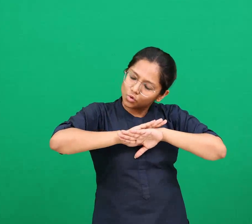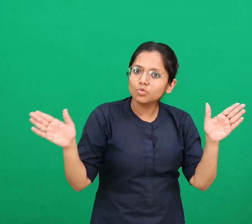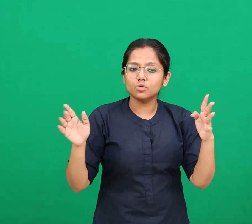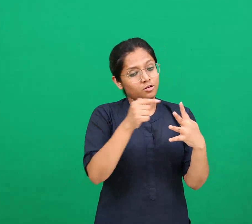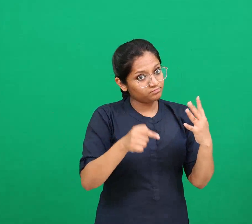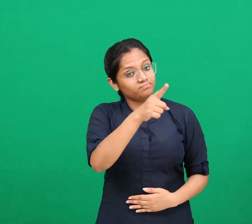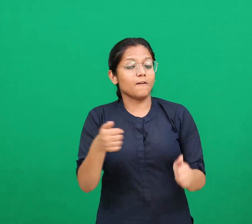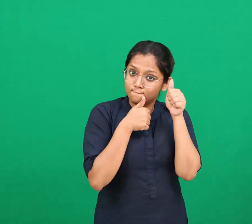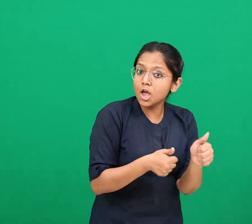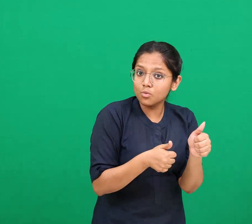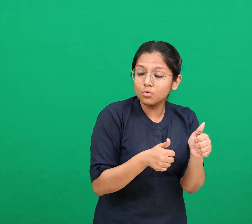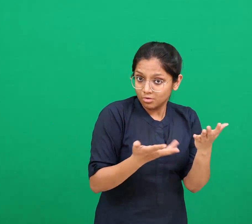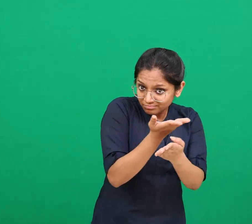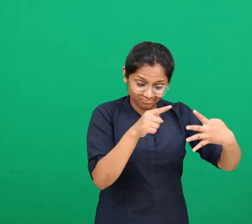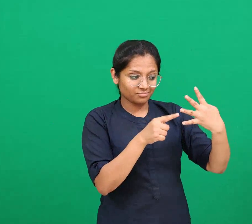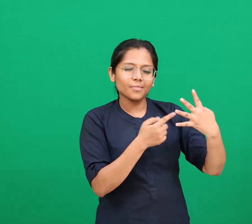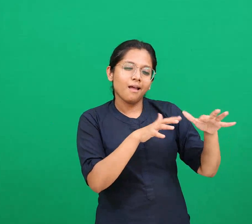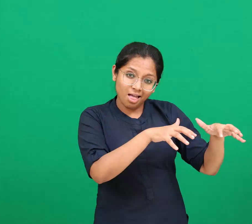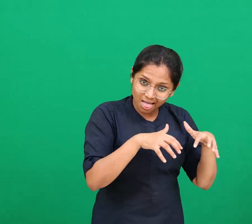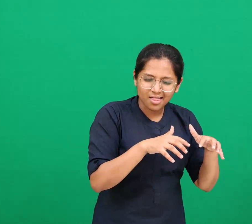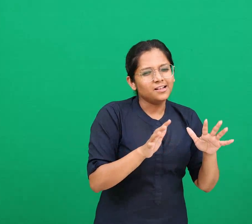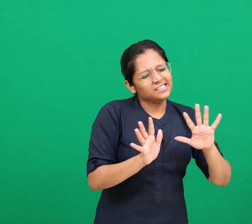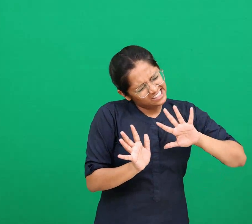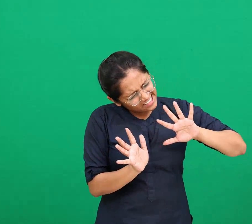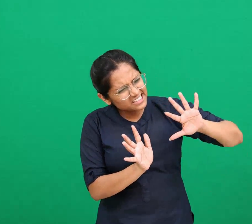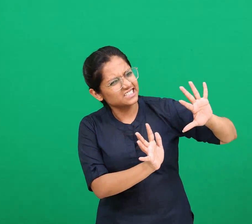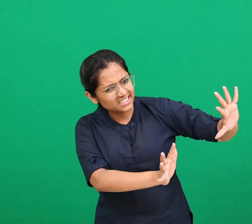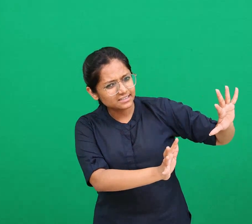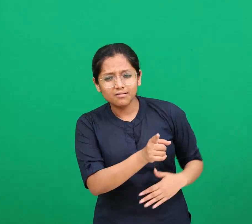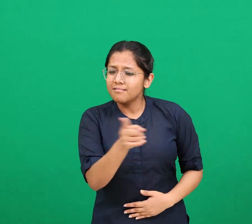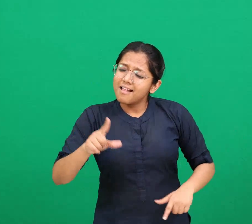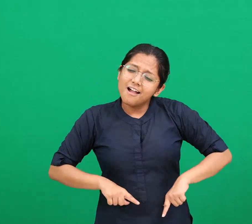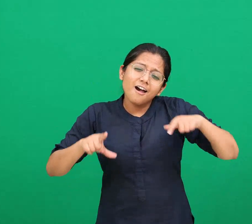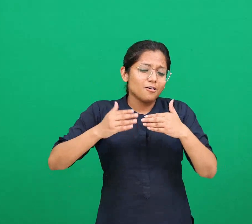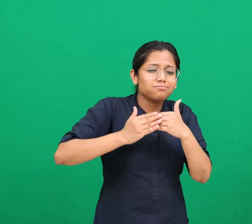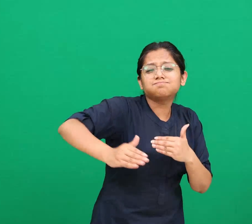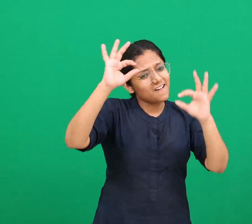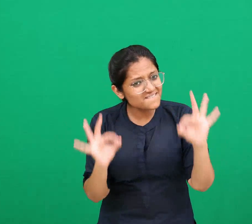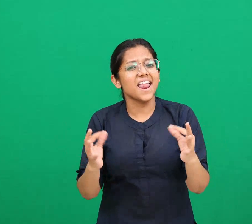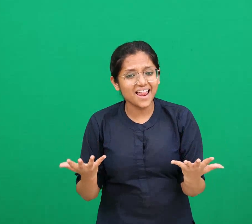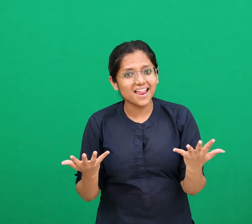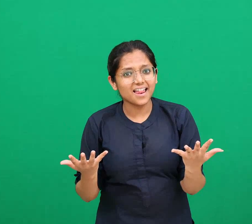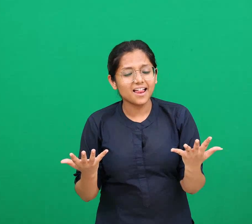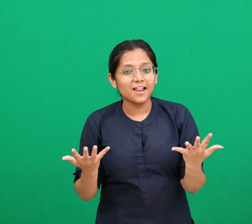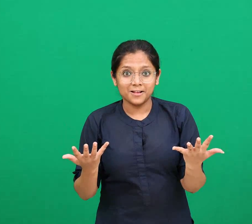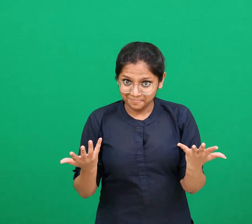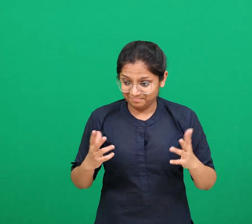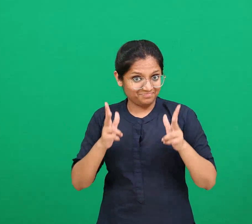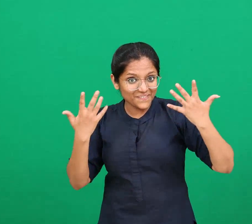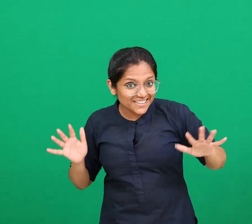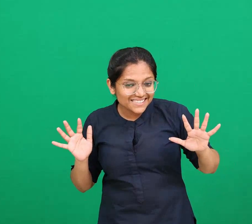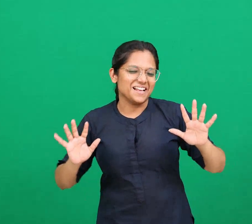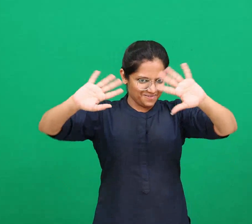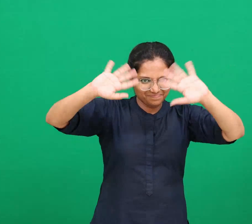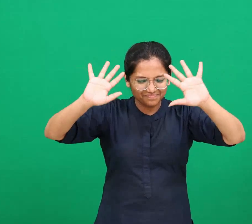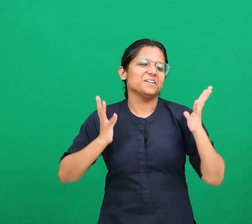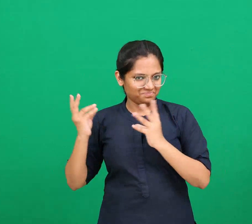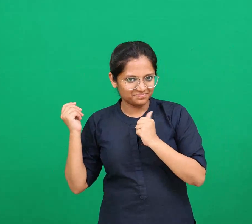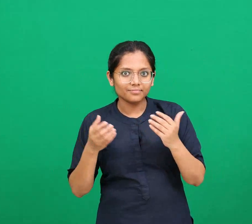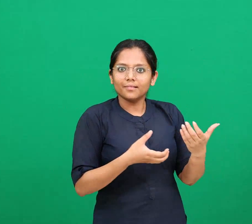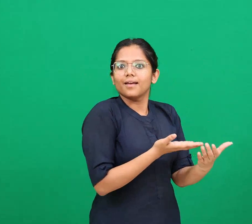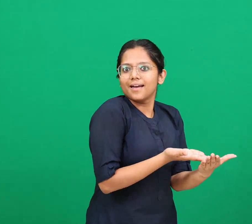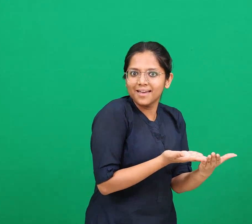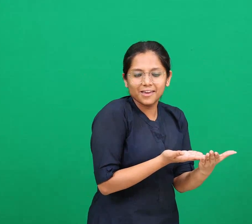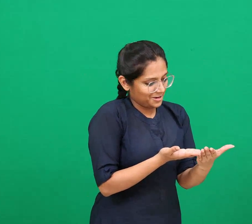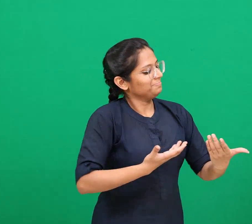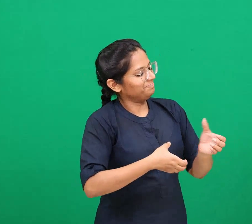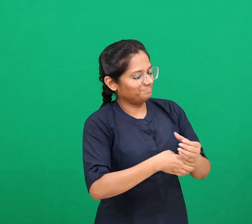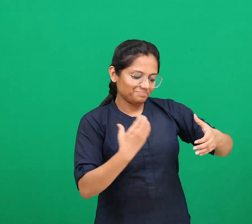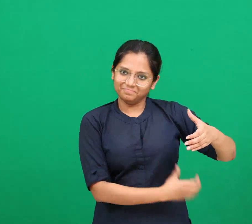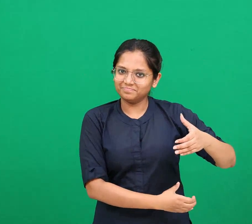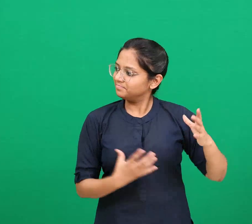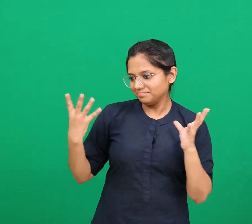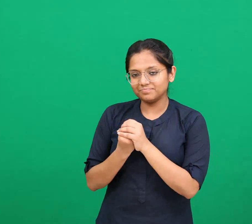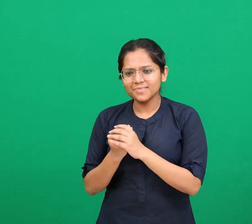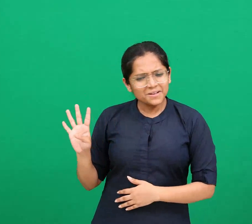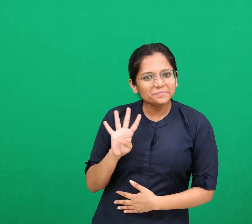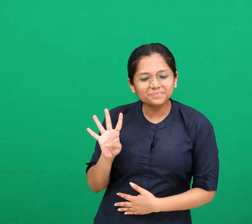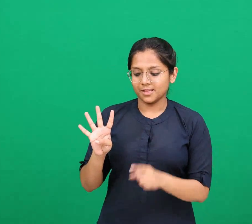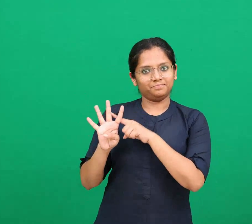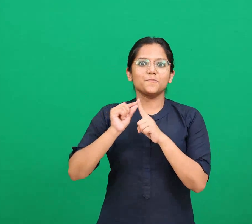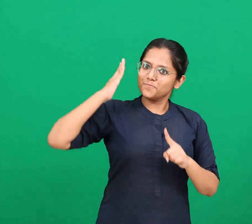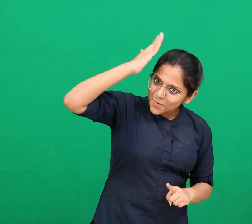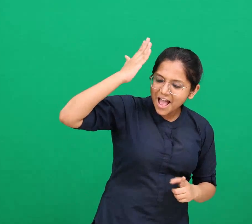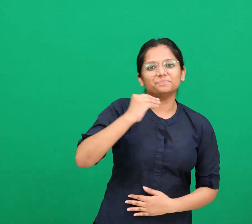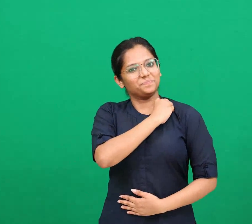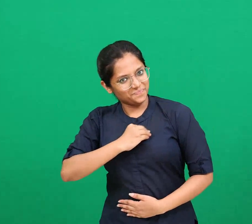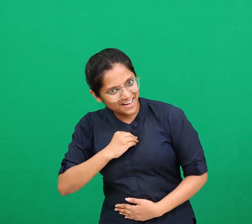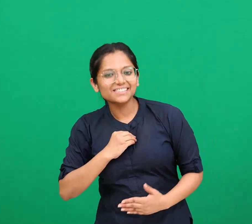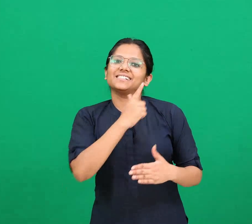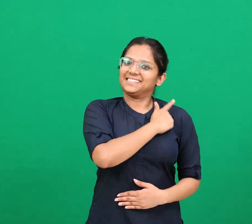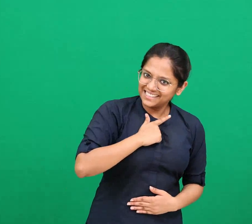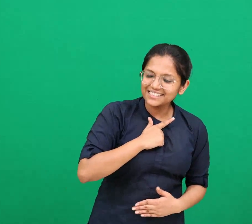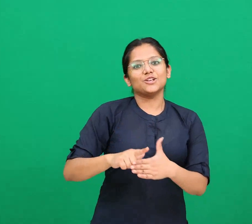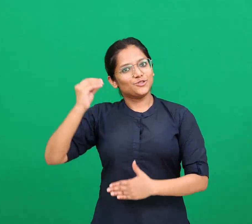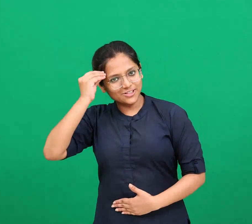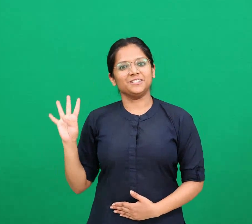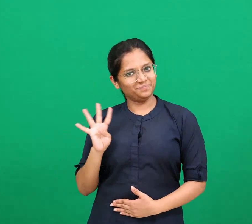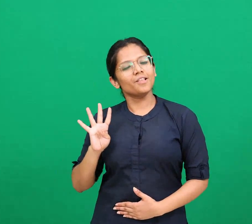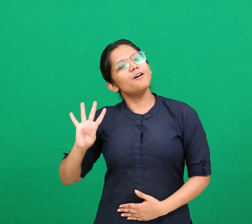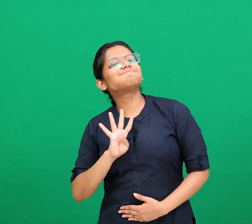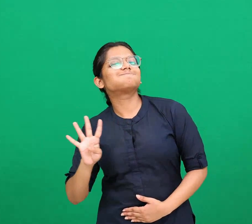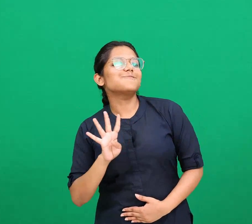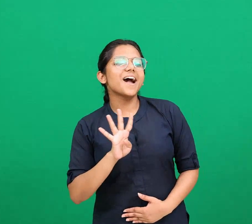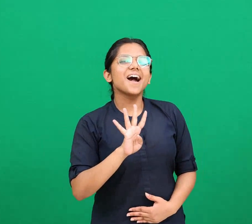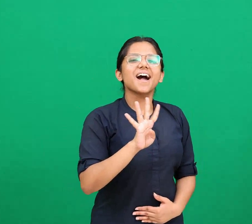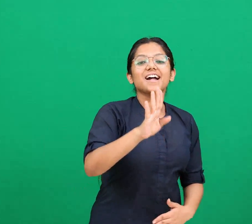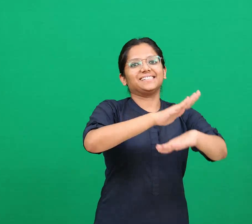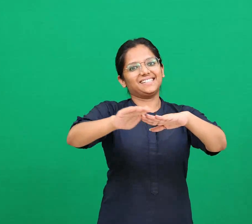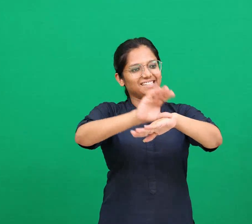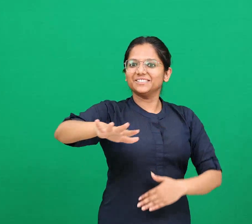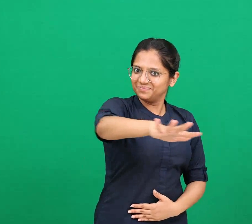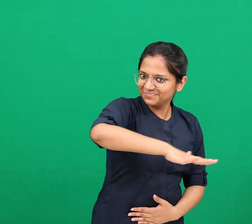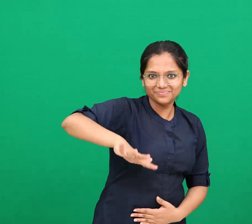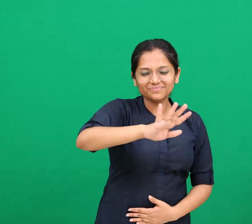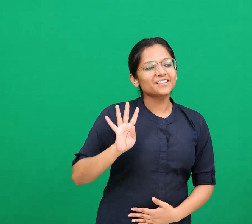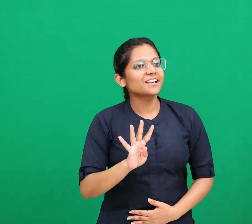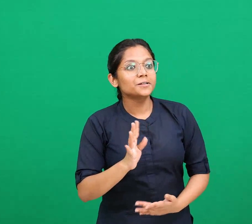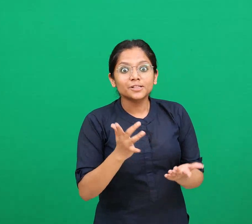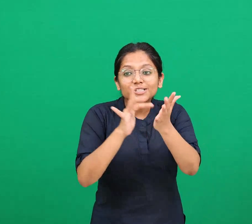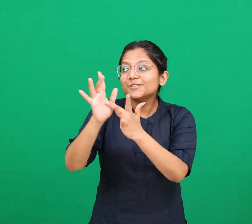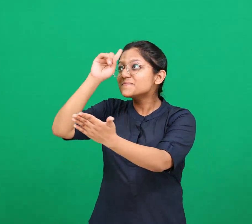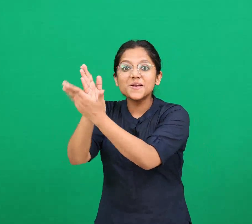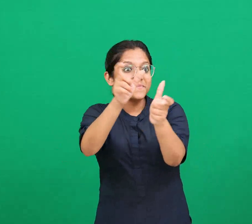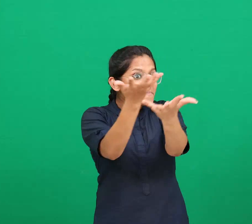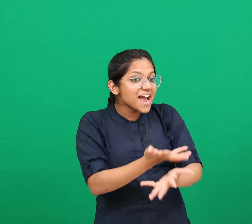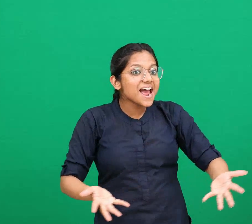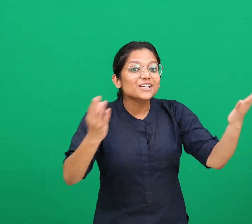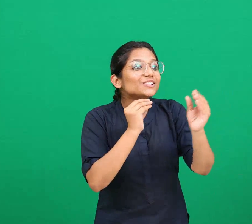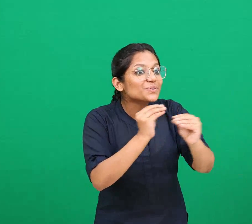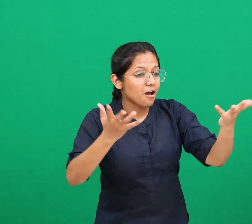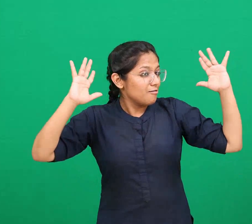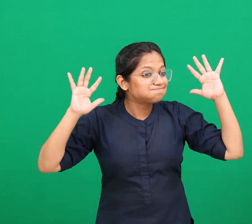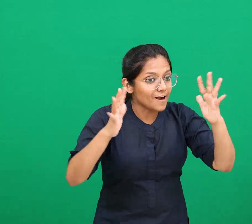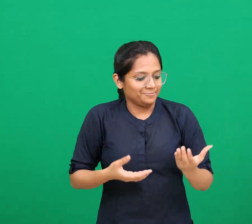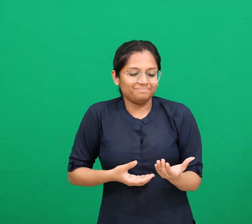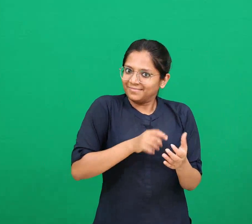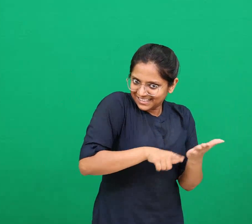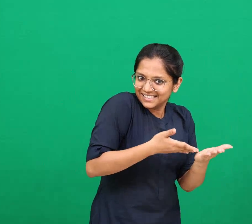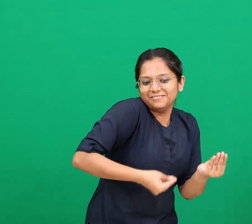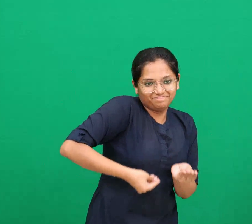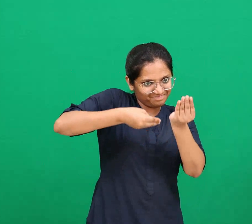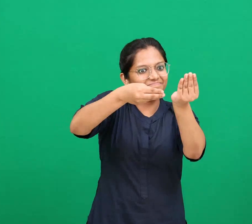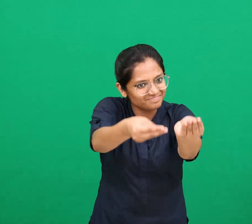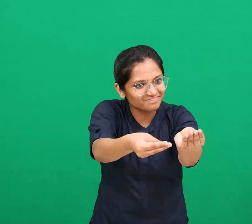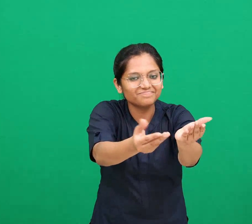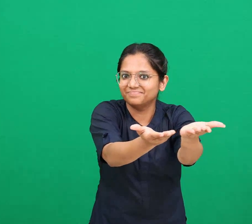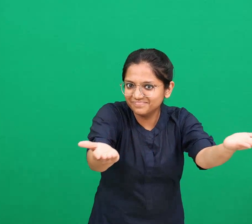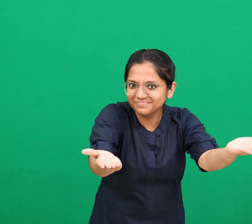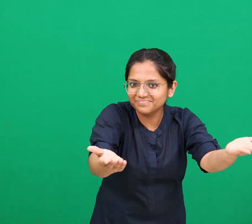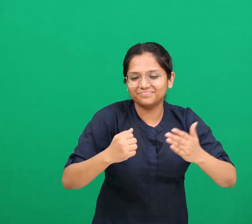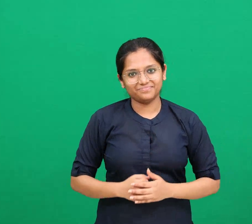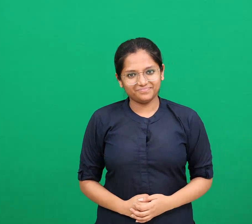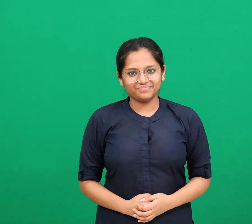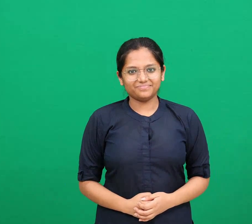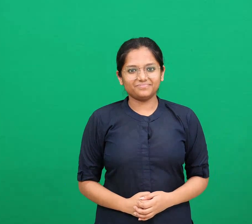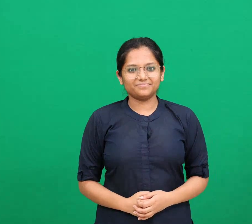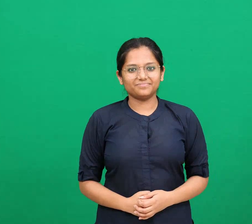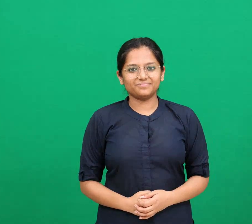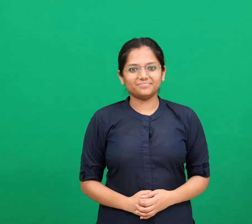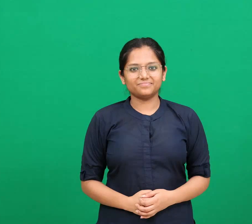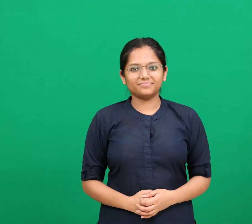You will do well to avoid these things. Farewell. So the men were sent off and went down to Antioch, where they assembled the congregation and delivered the letter.